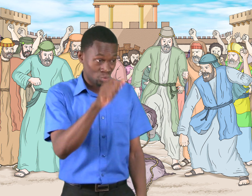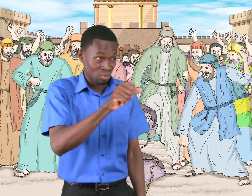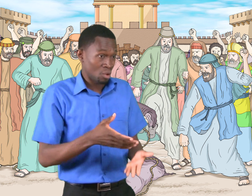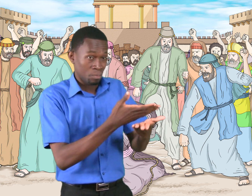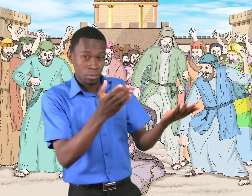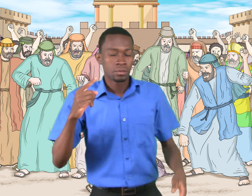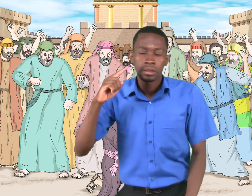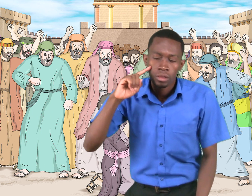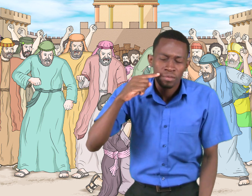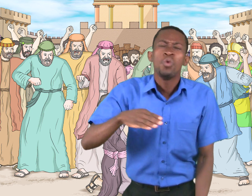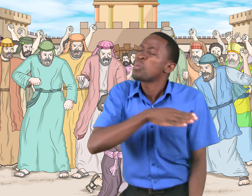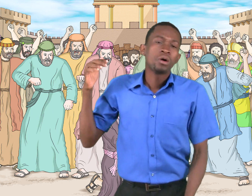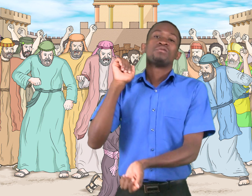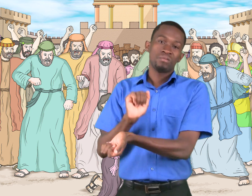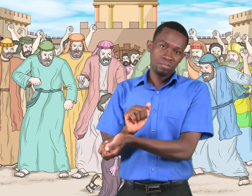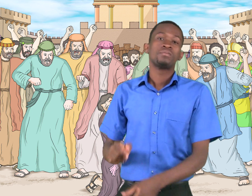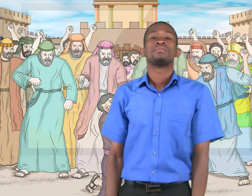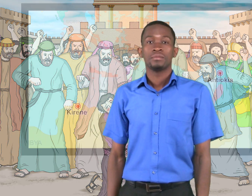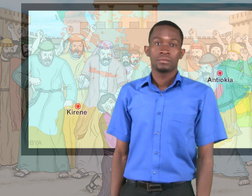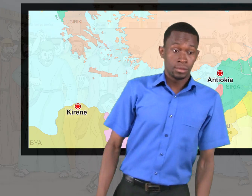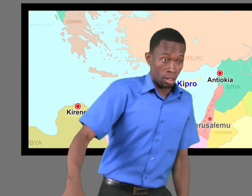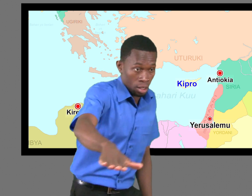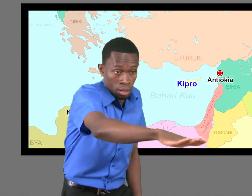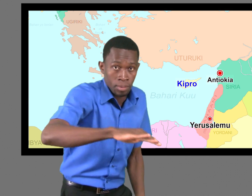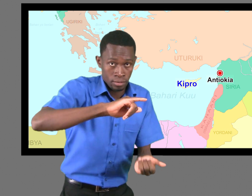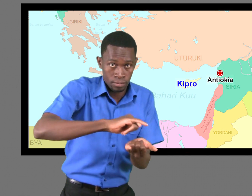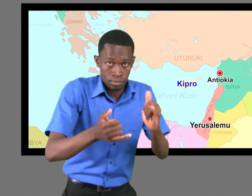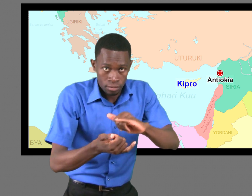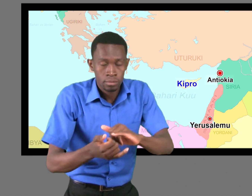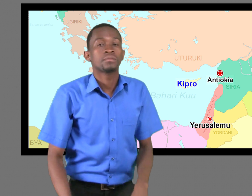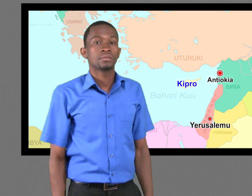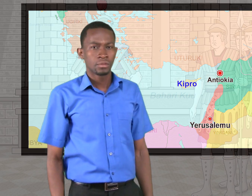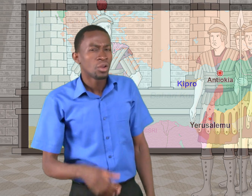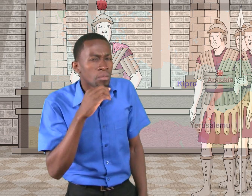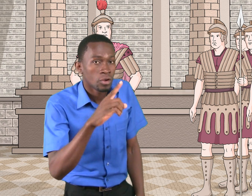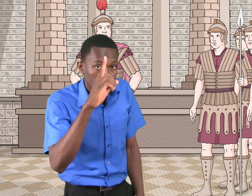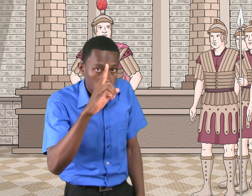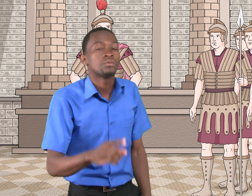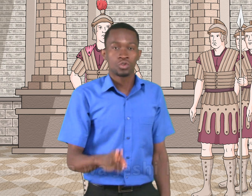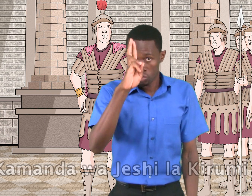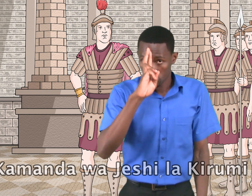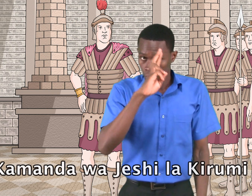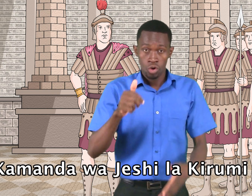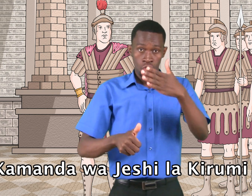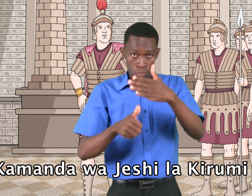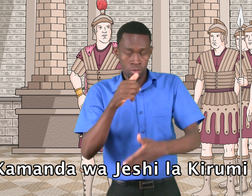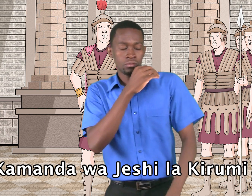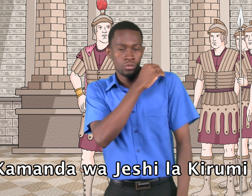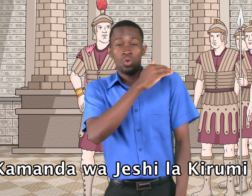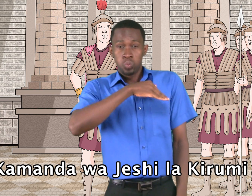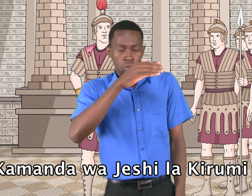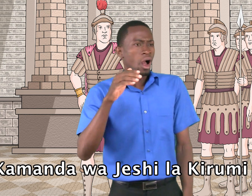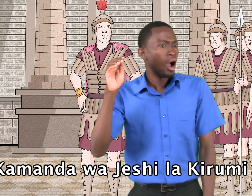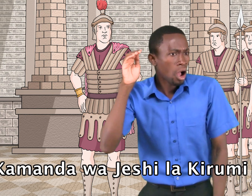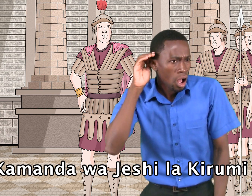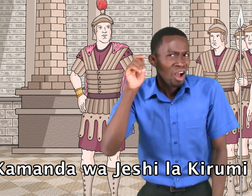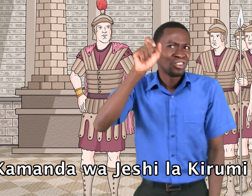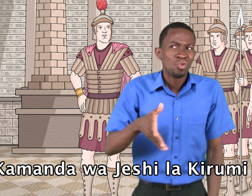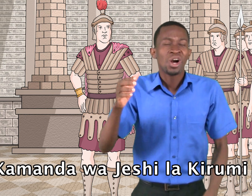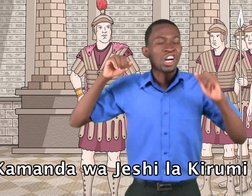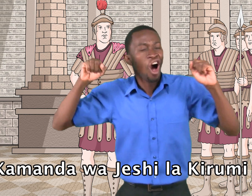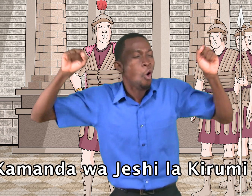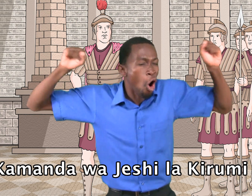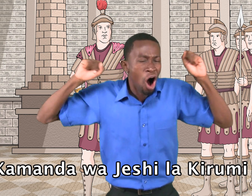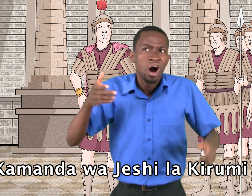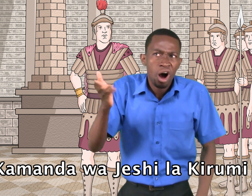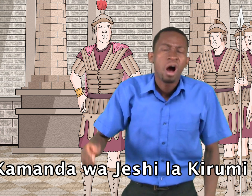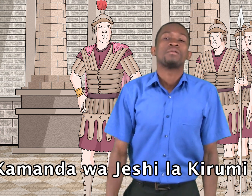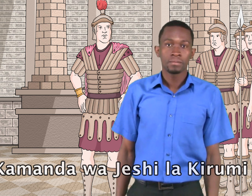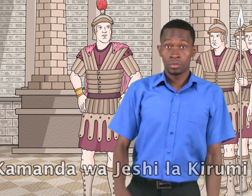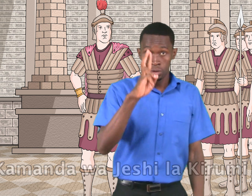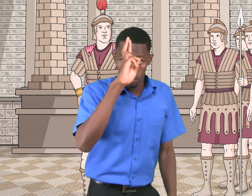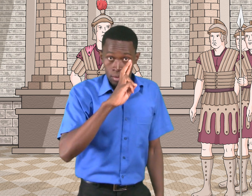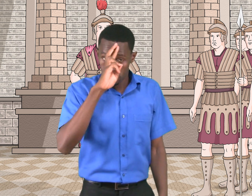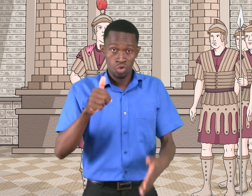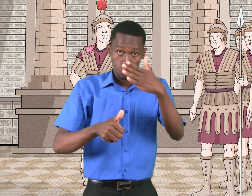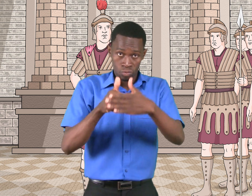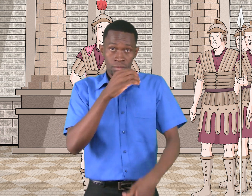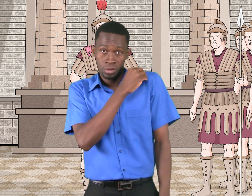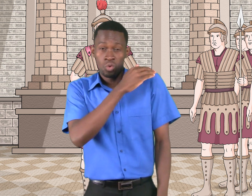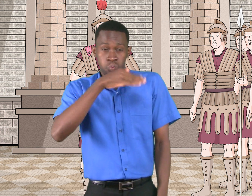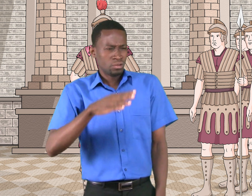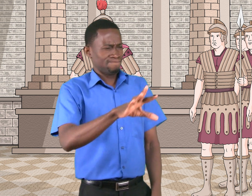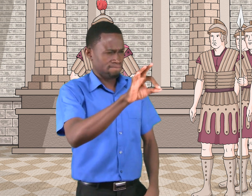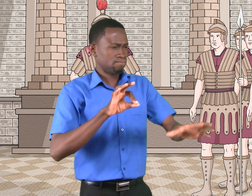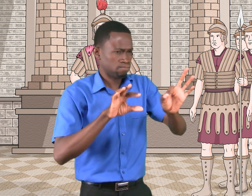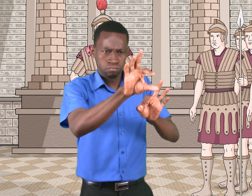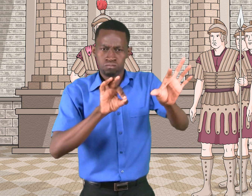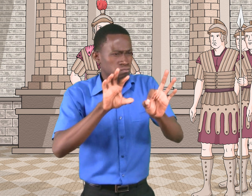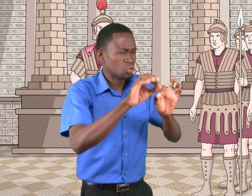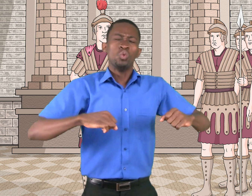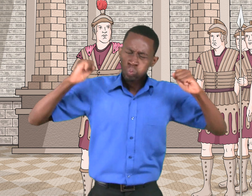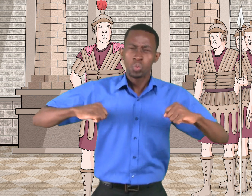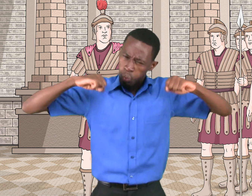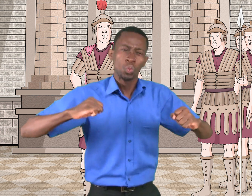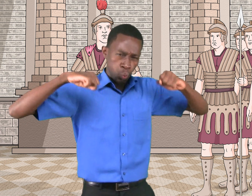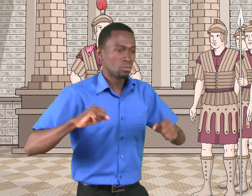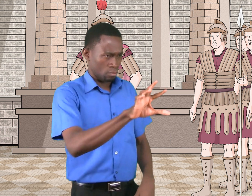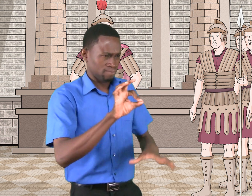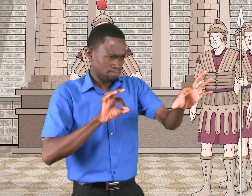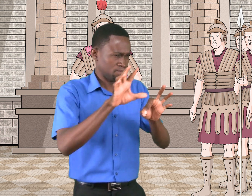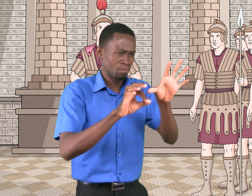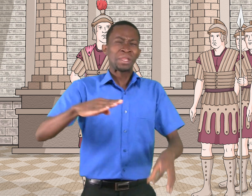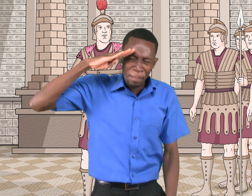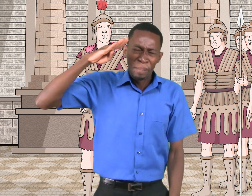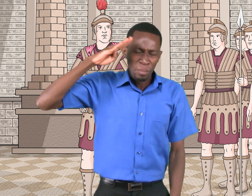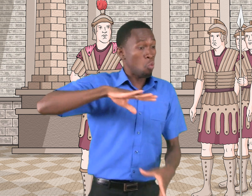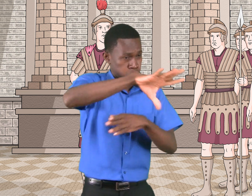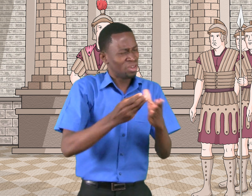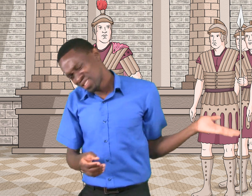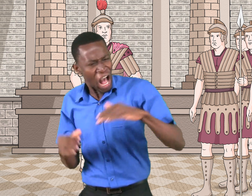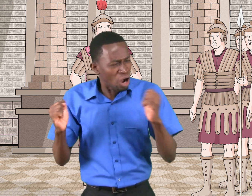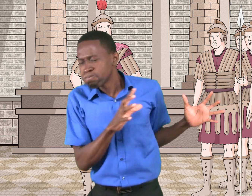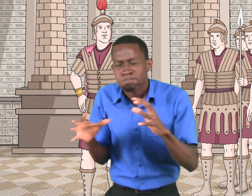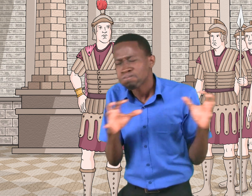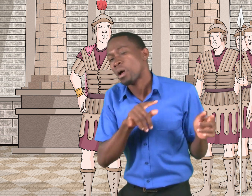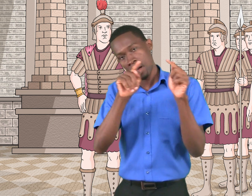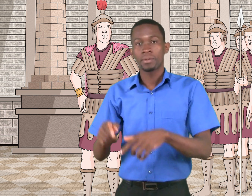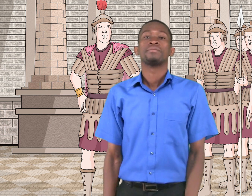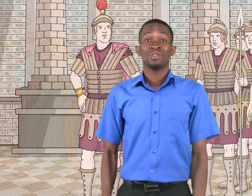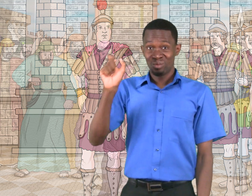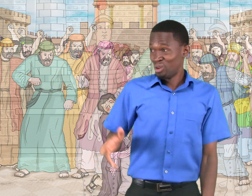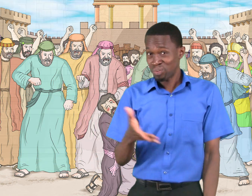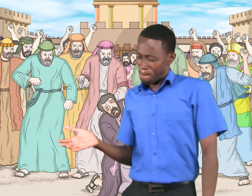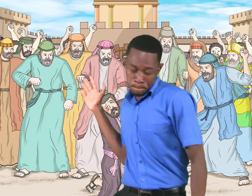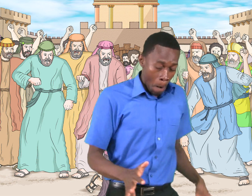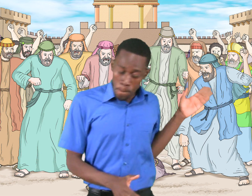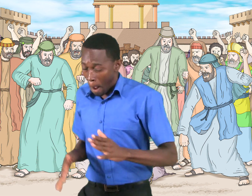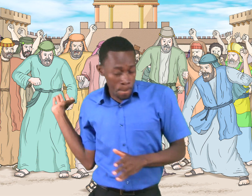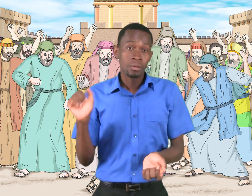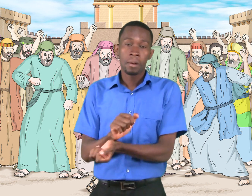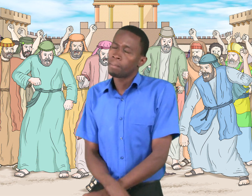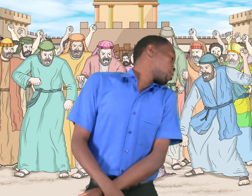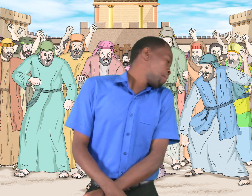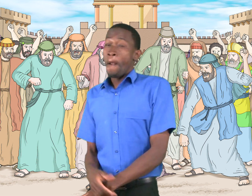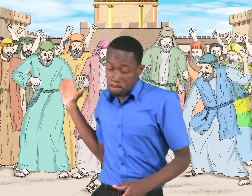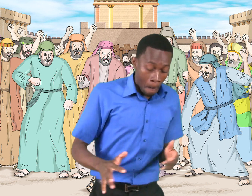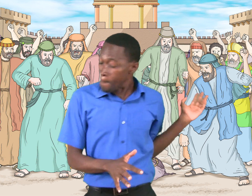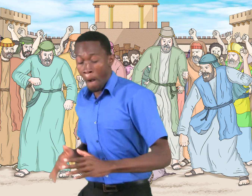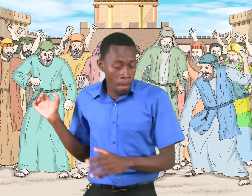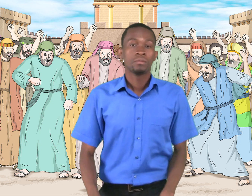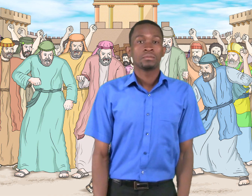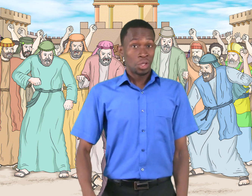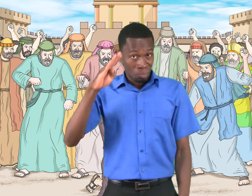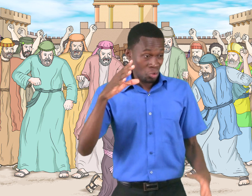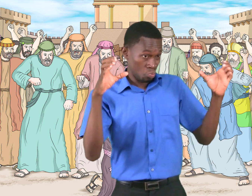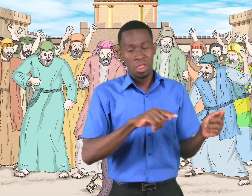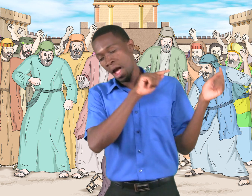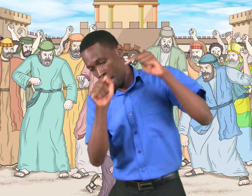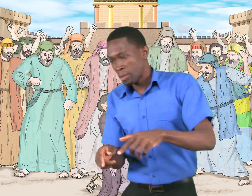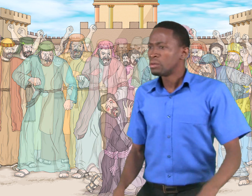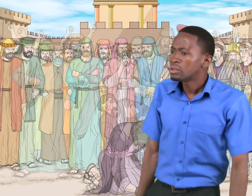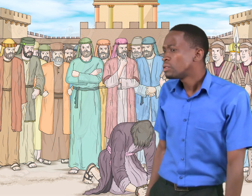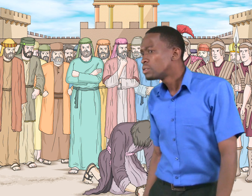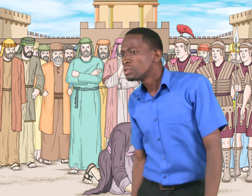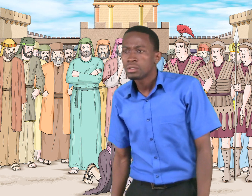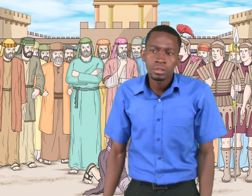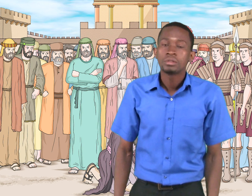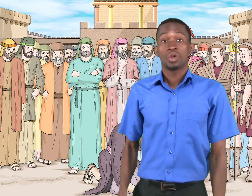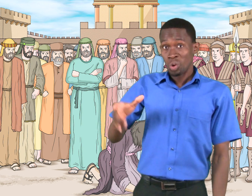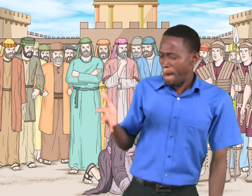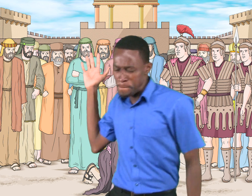While they were trying to kill him, the commander of the Roman regiment received a report that all Jerusalem was in turmoil.